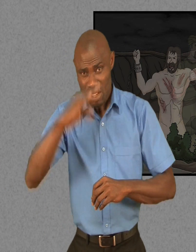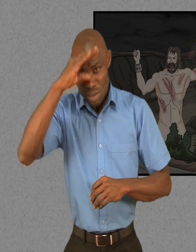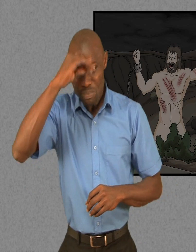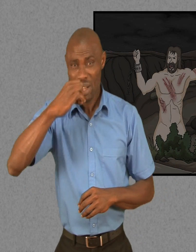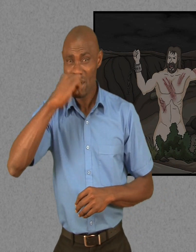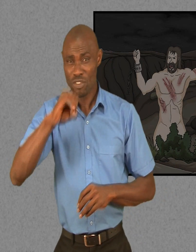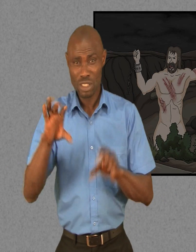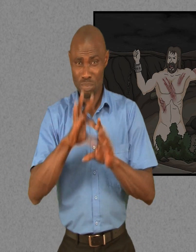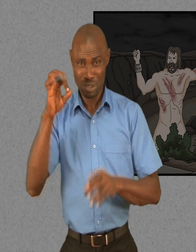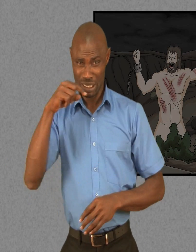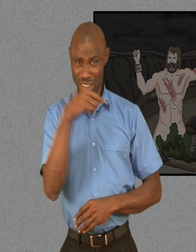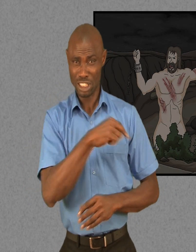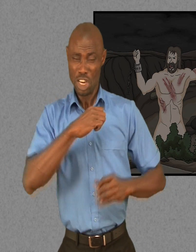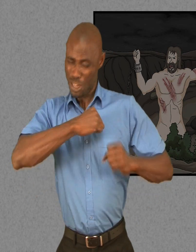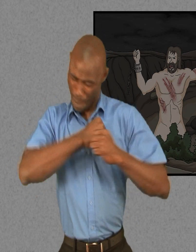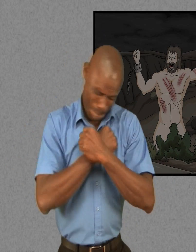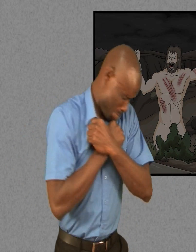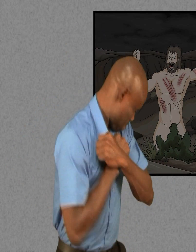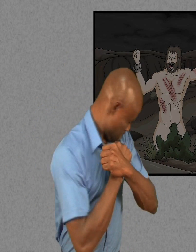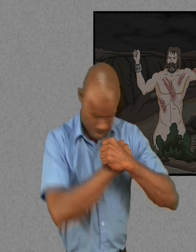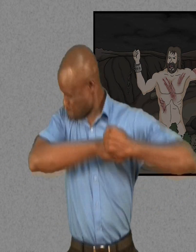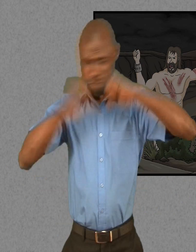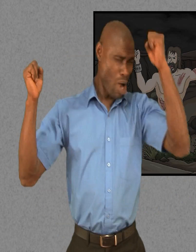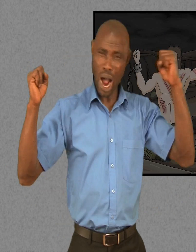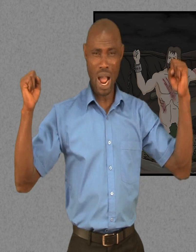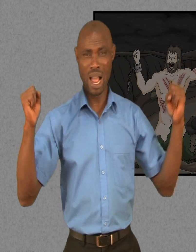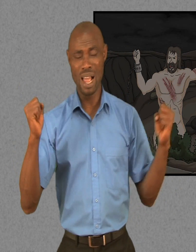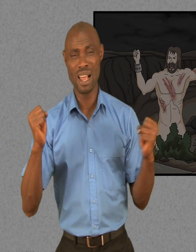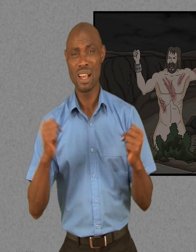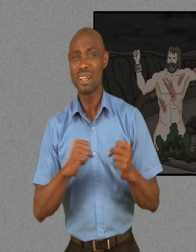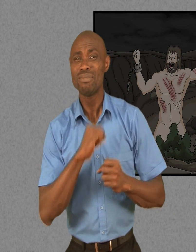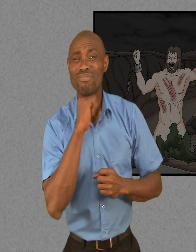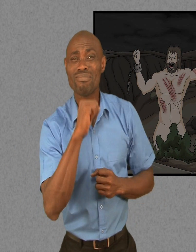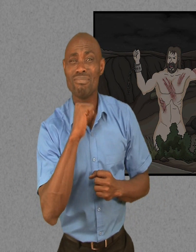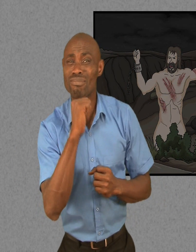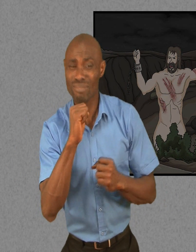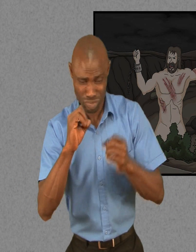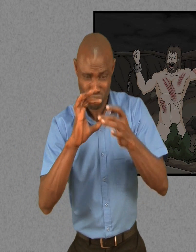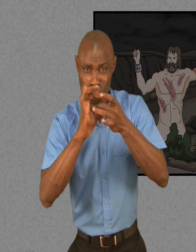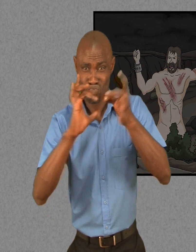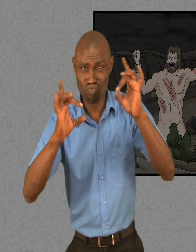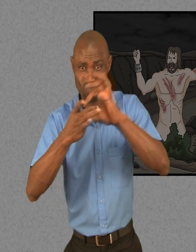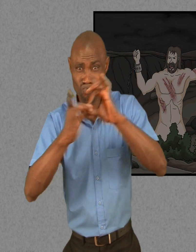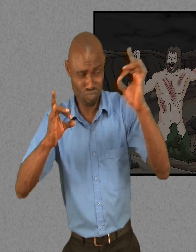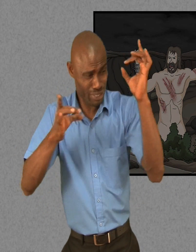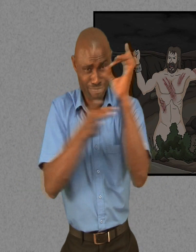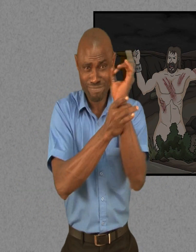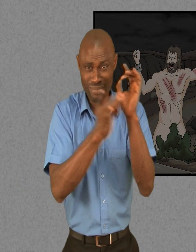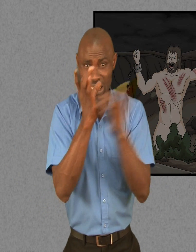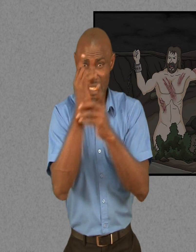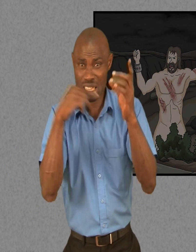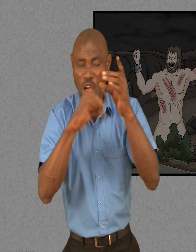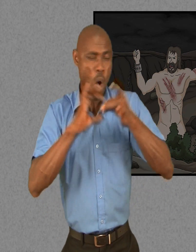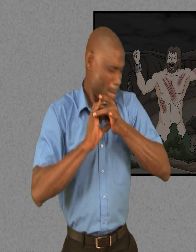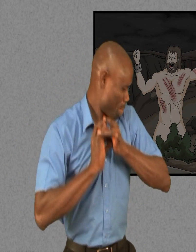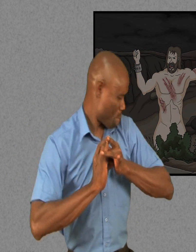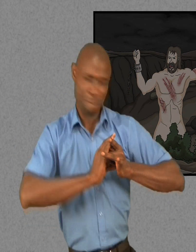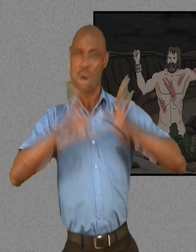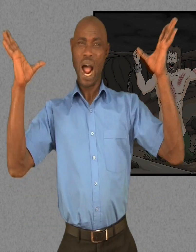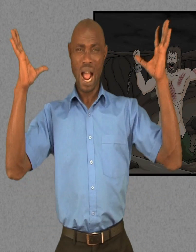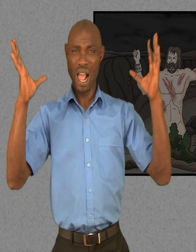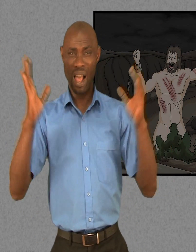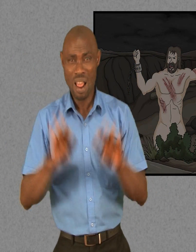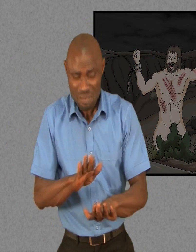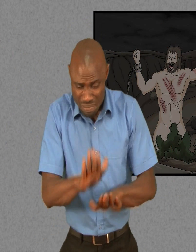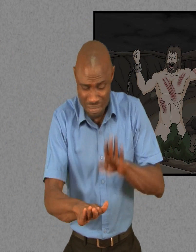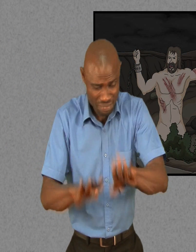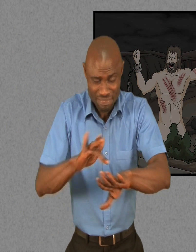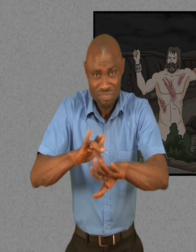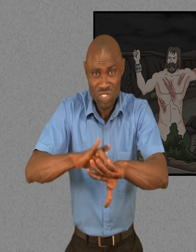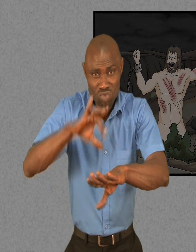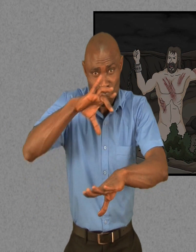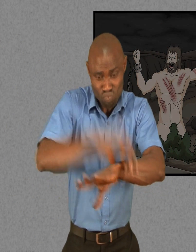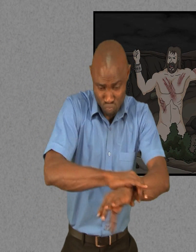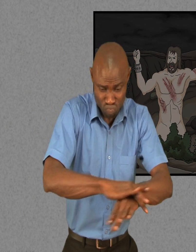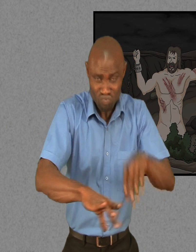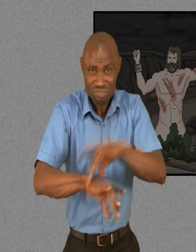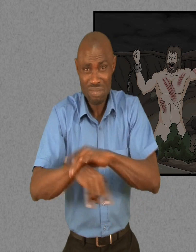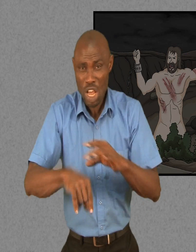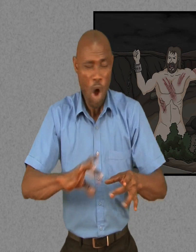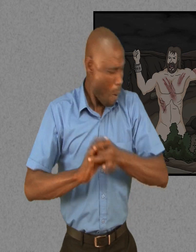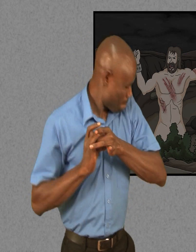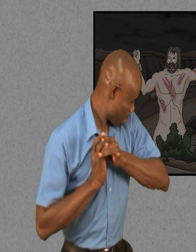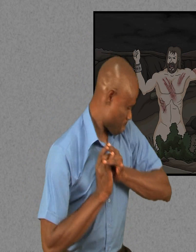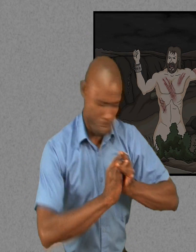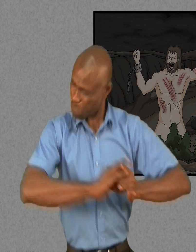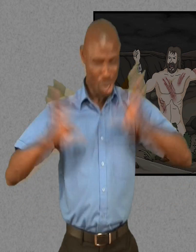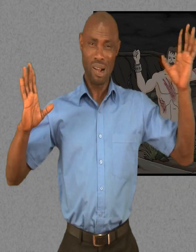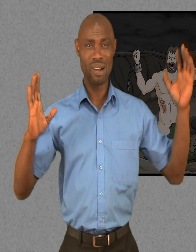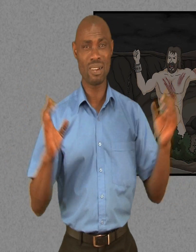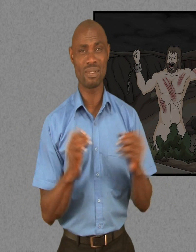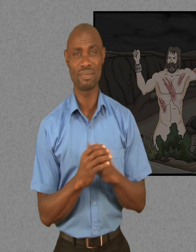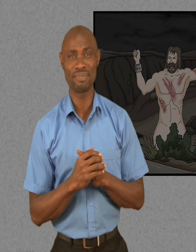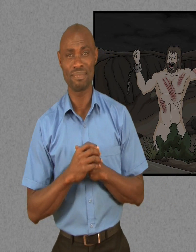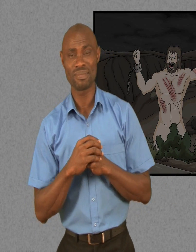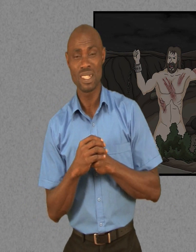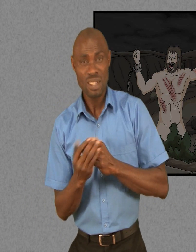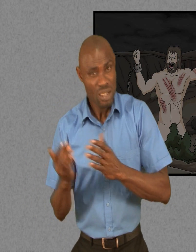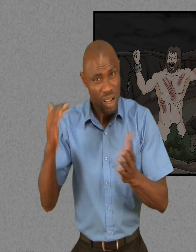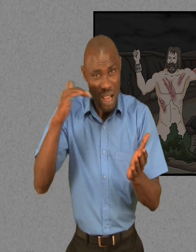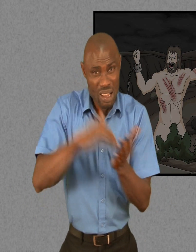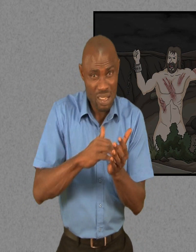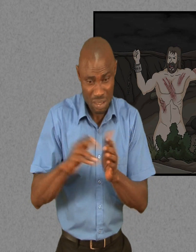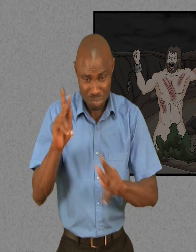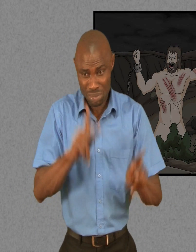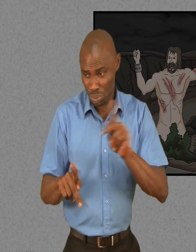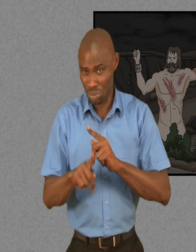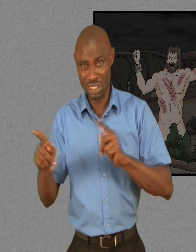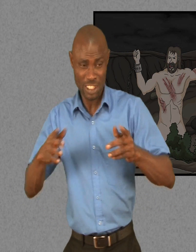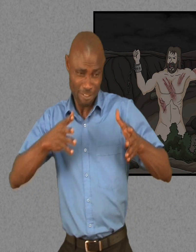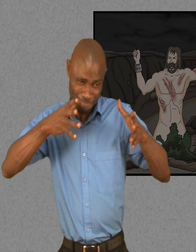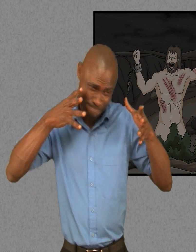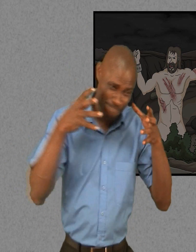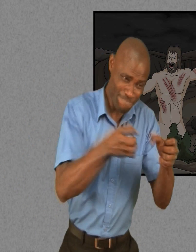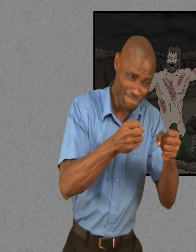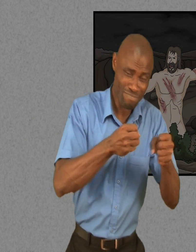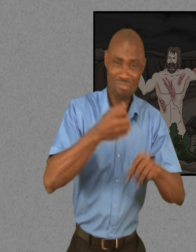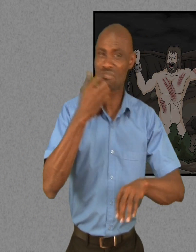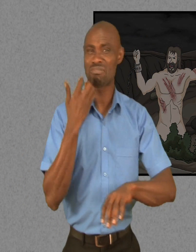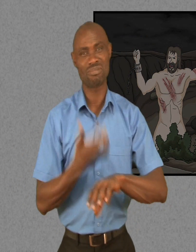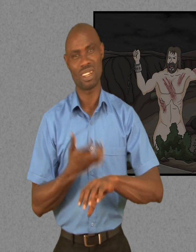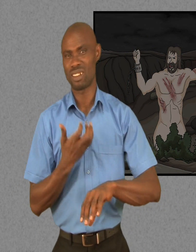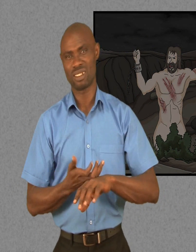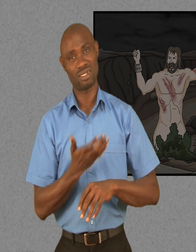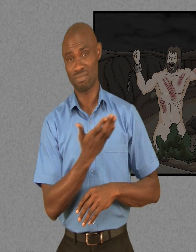Now there was no one with the strength to subdue him.